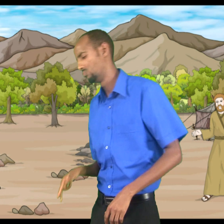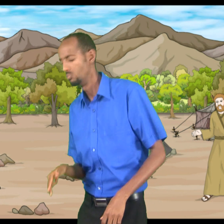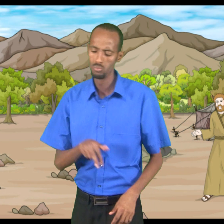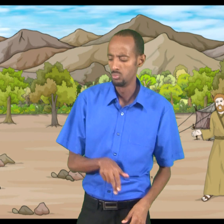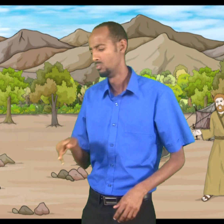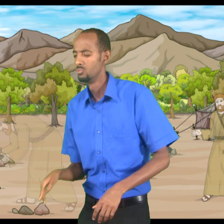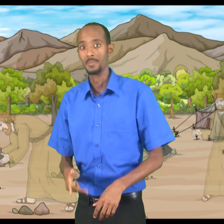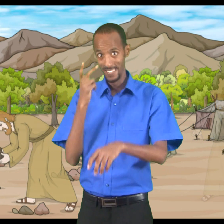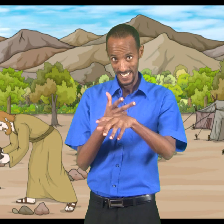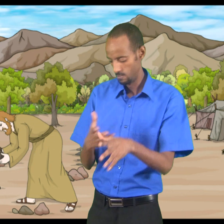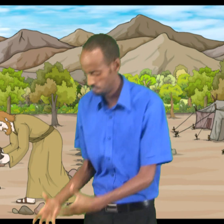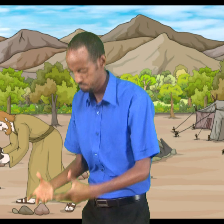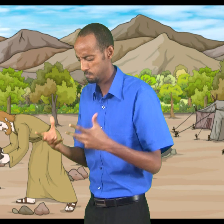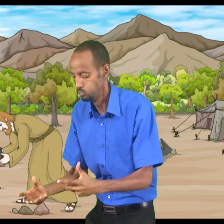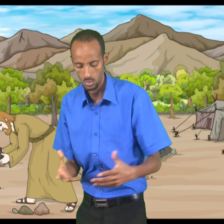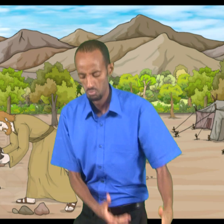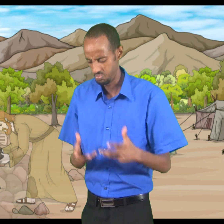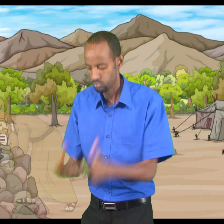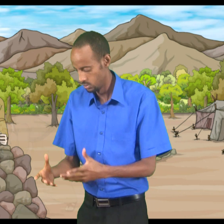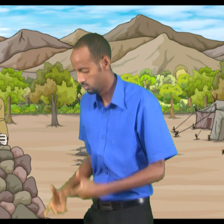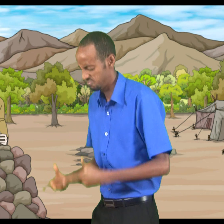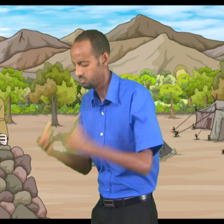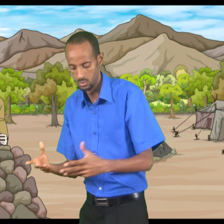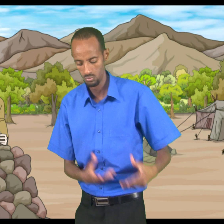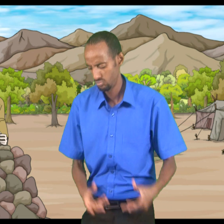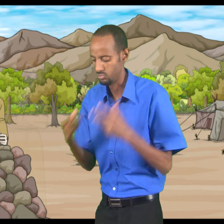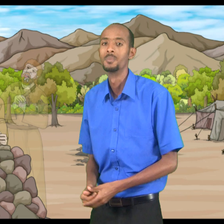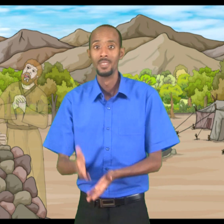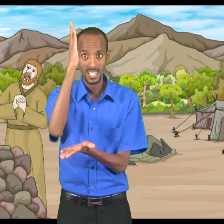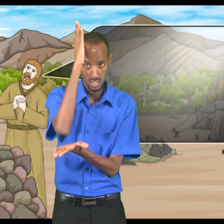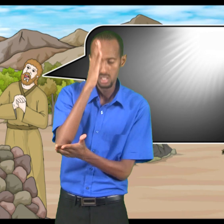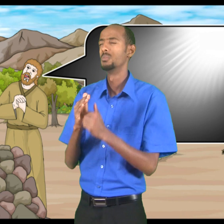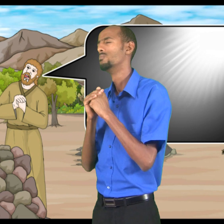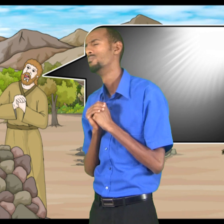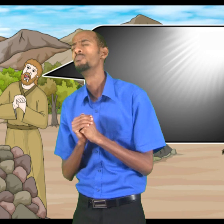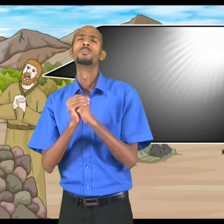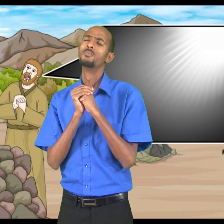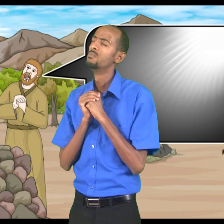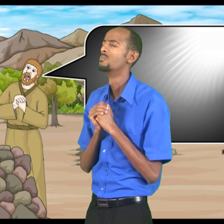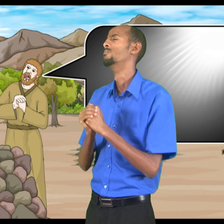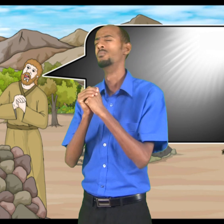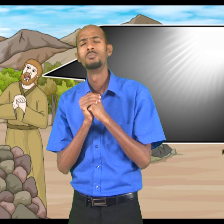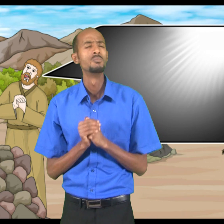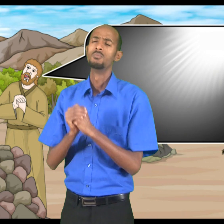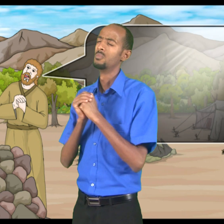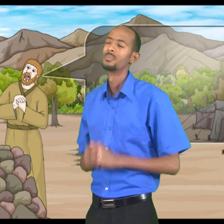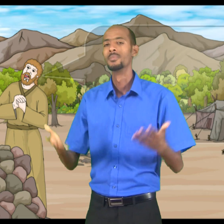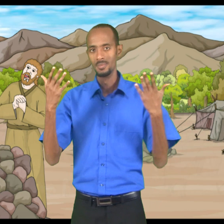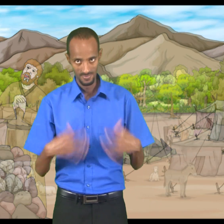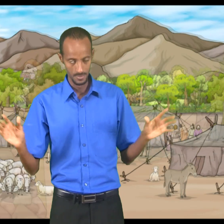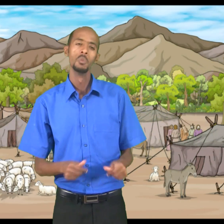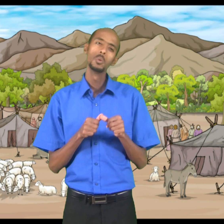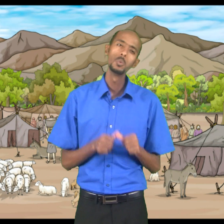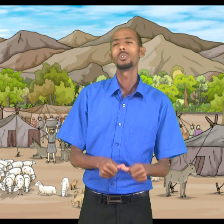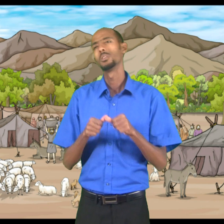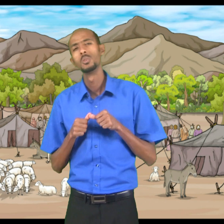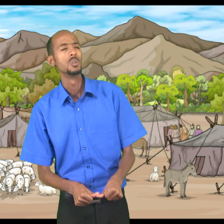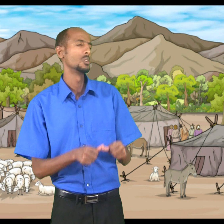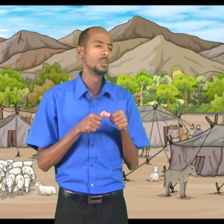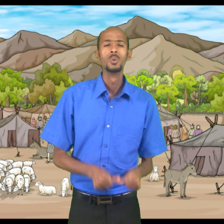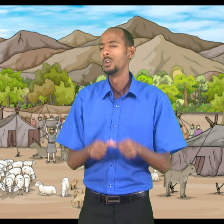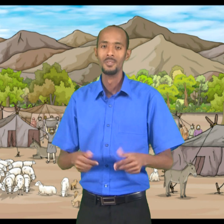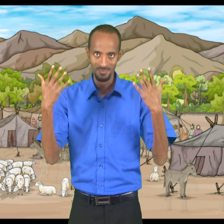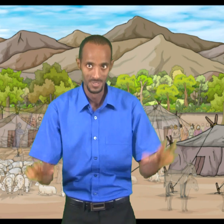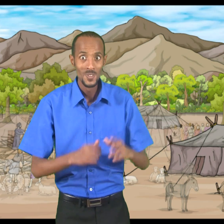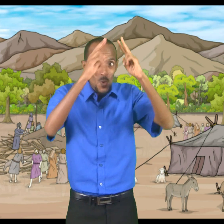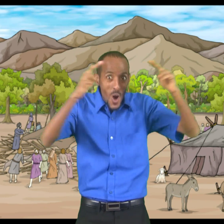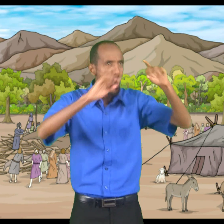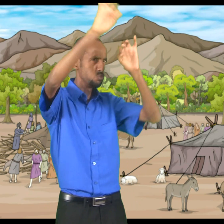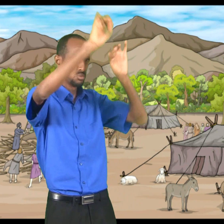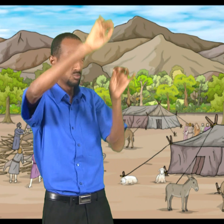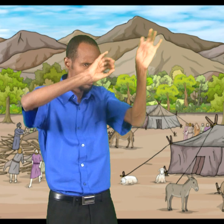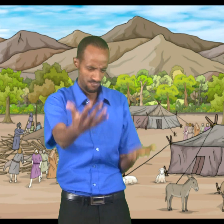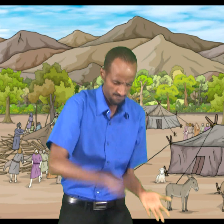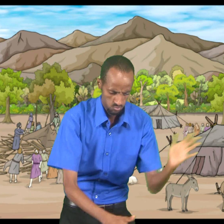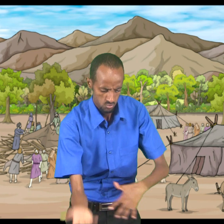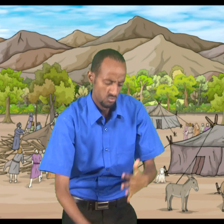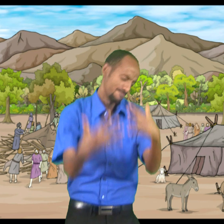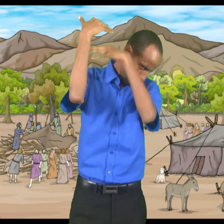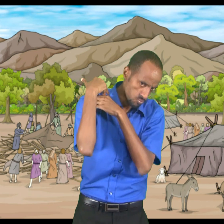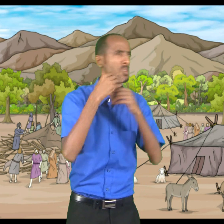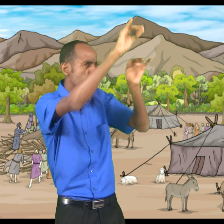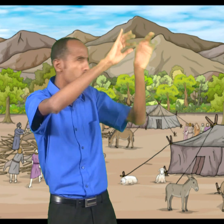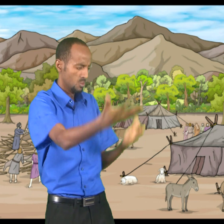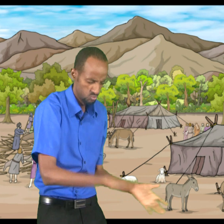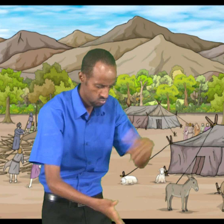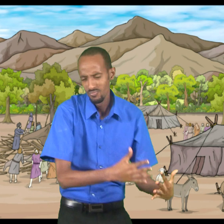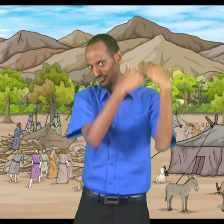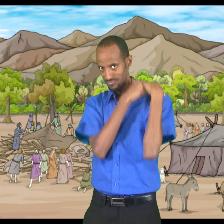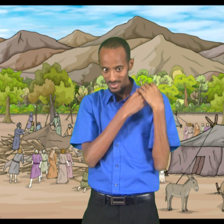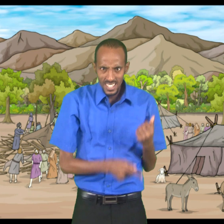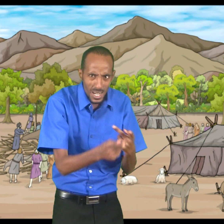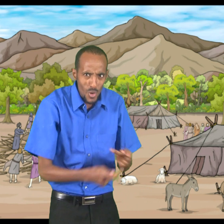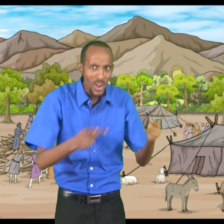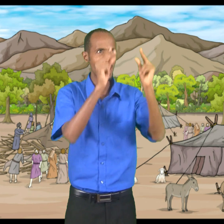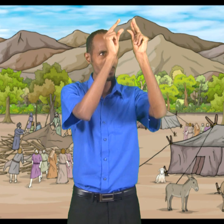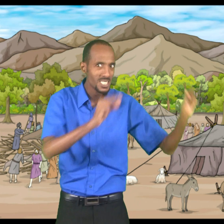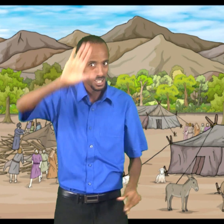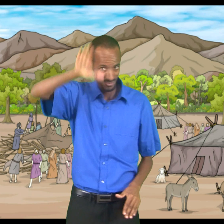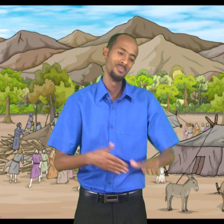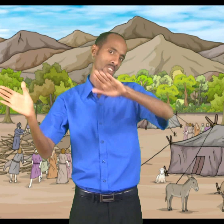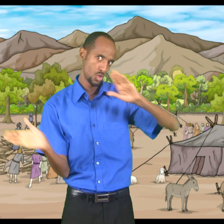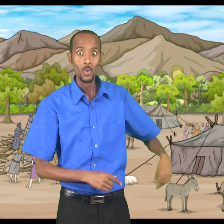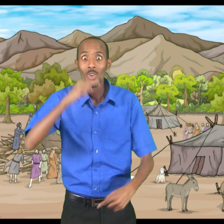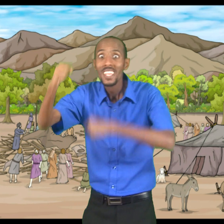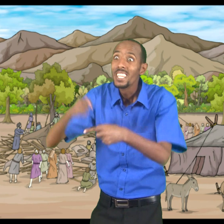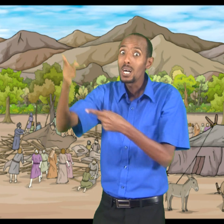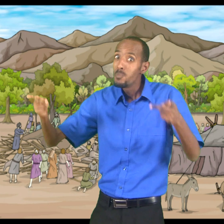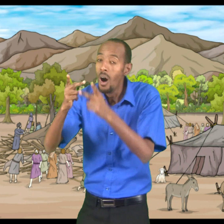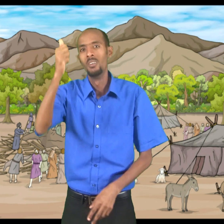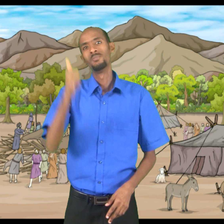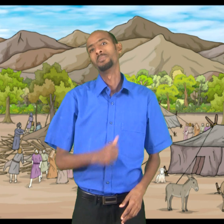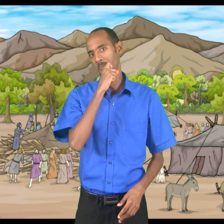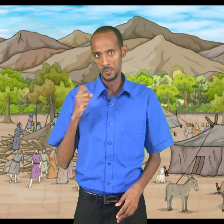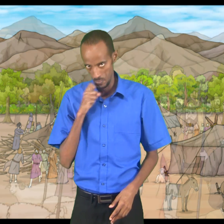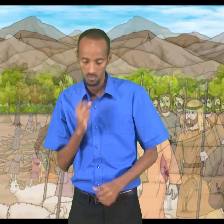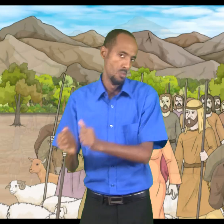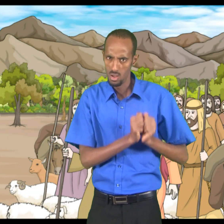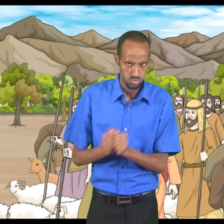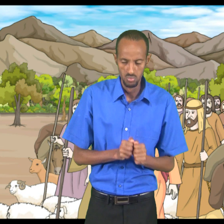There he built an altar to the LORD, and he called on the name of the LORD.